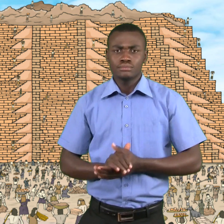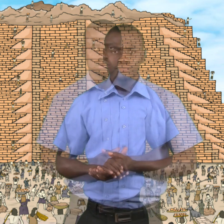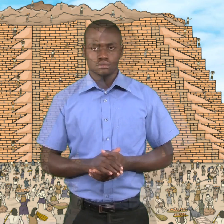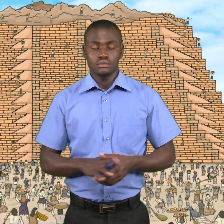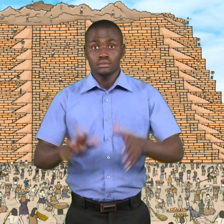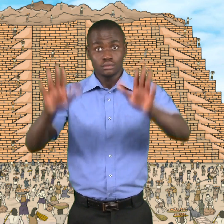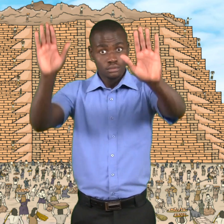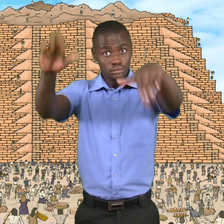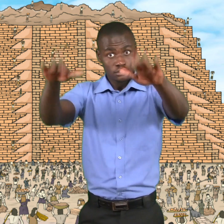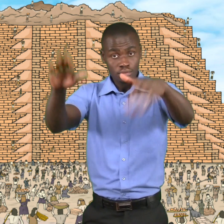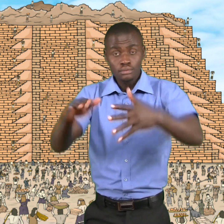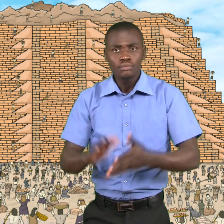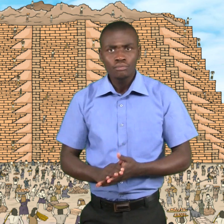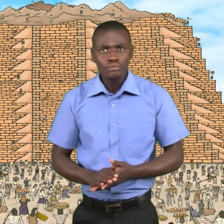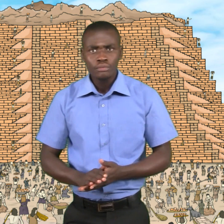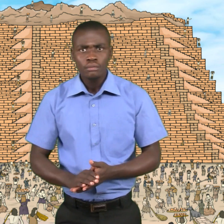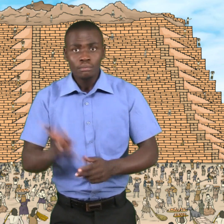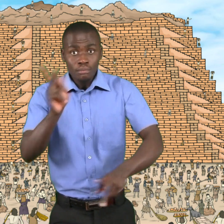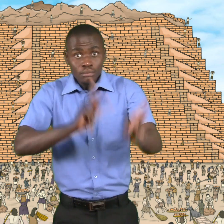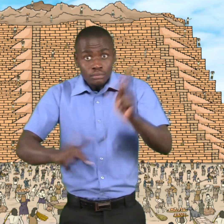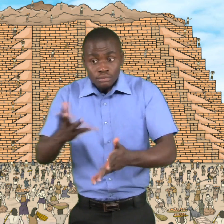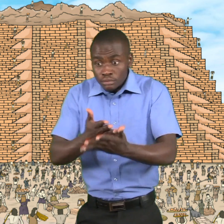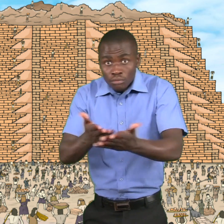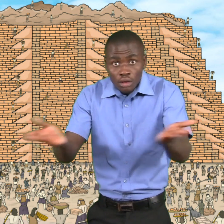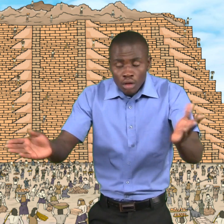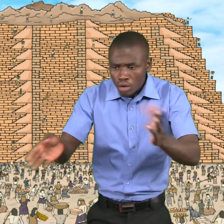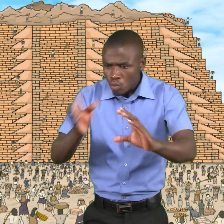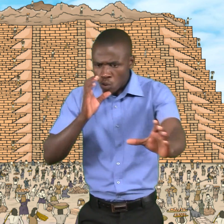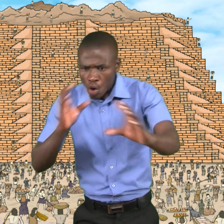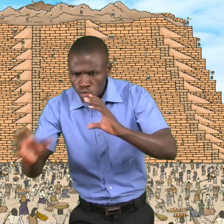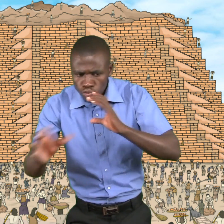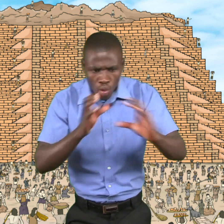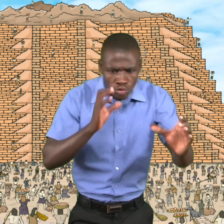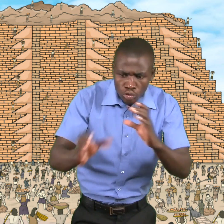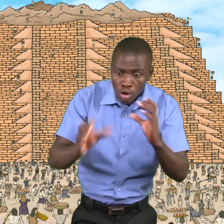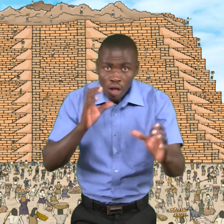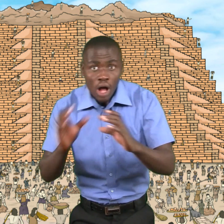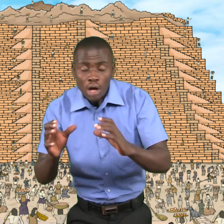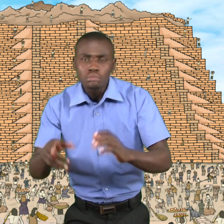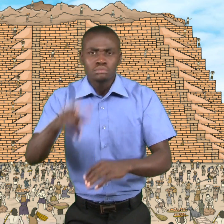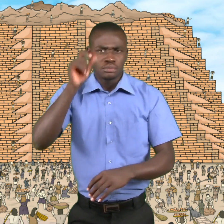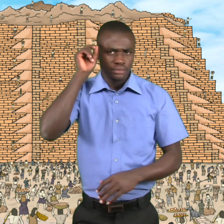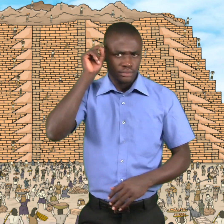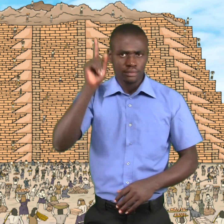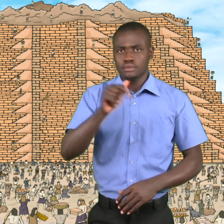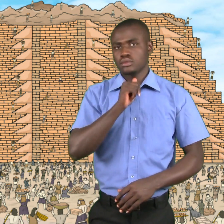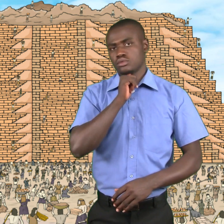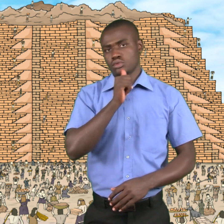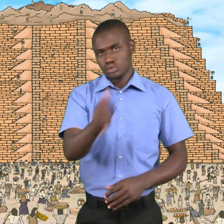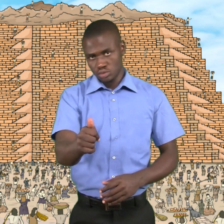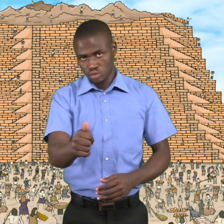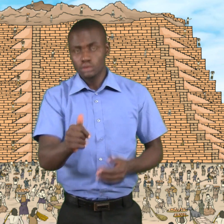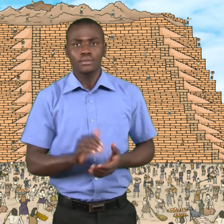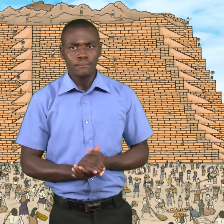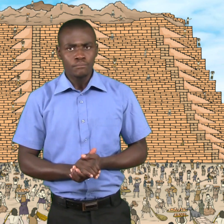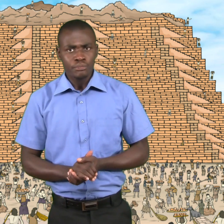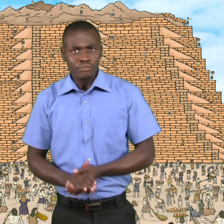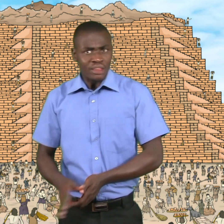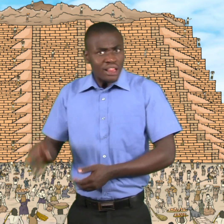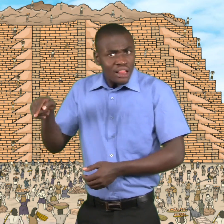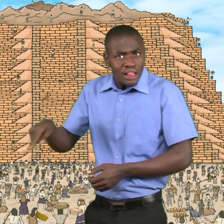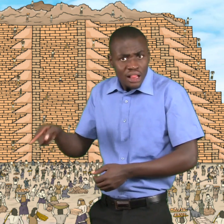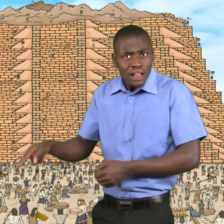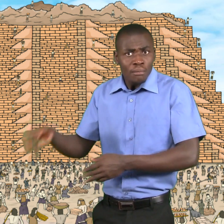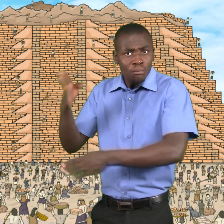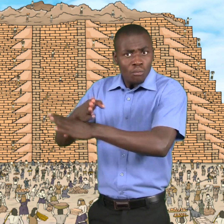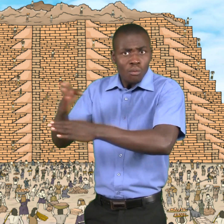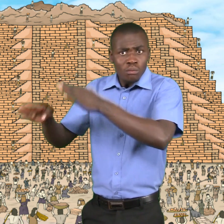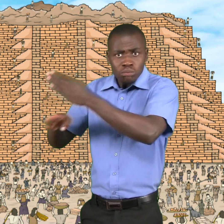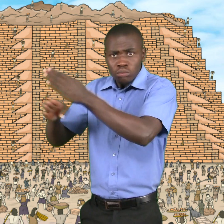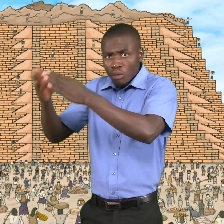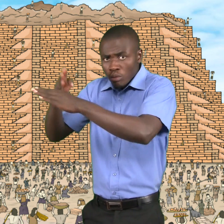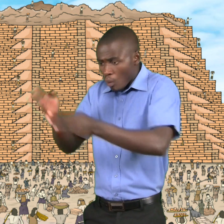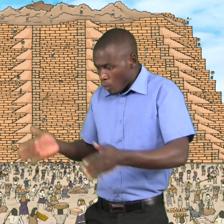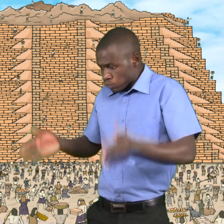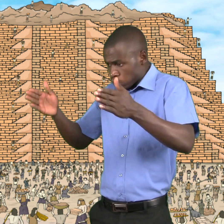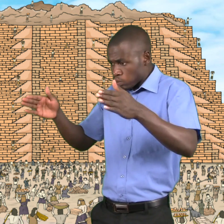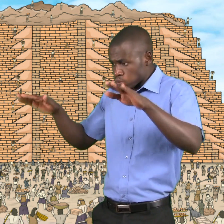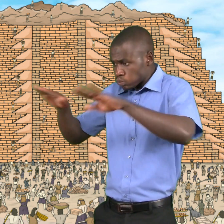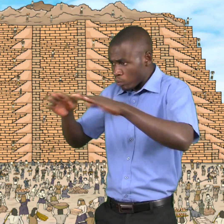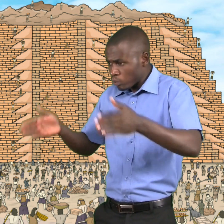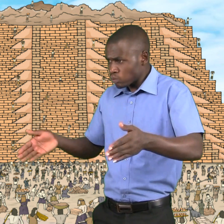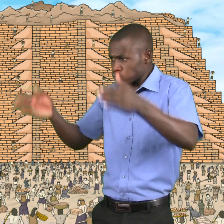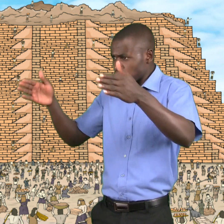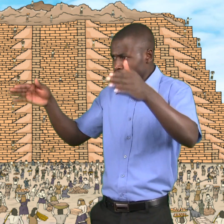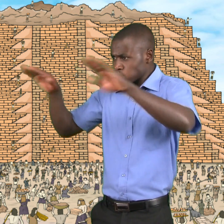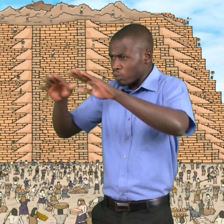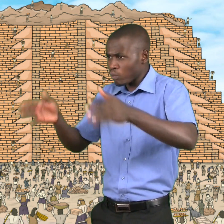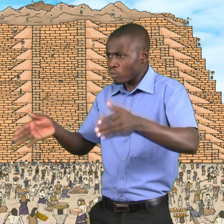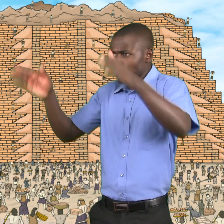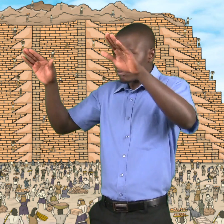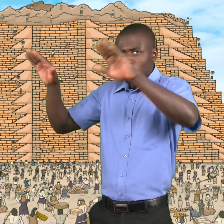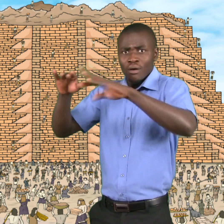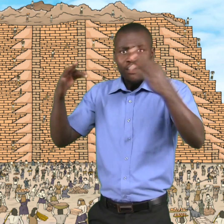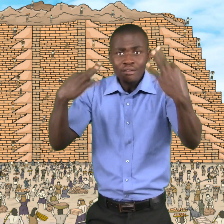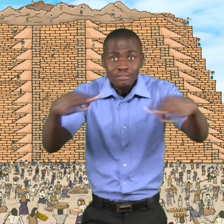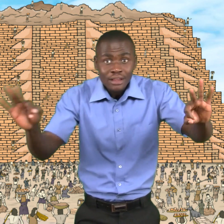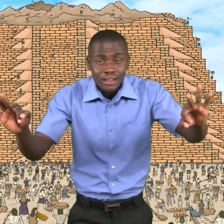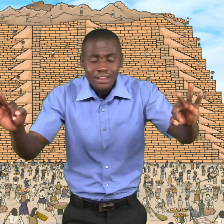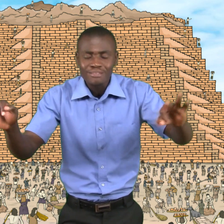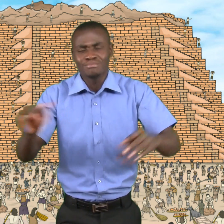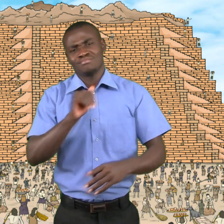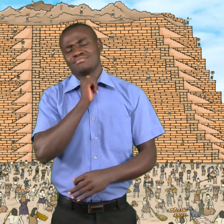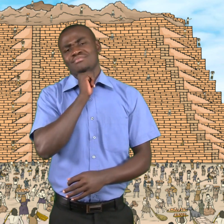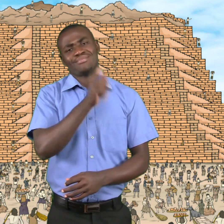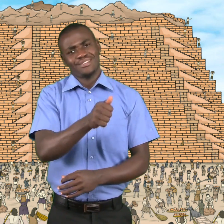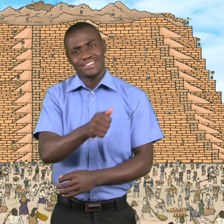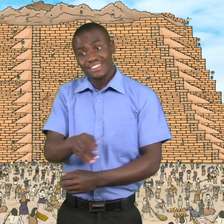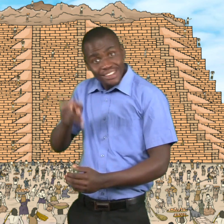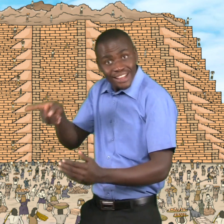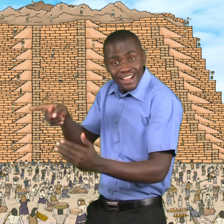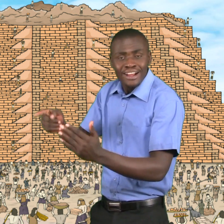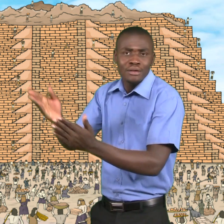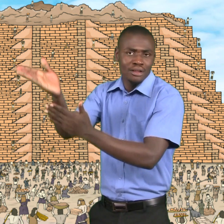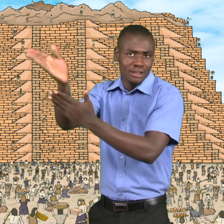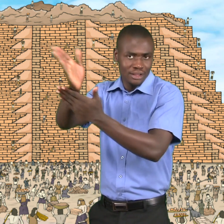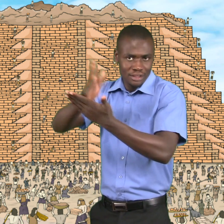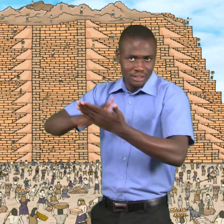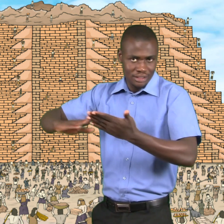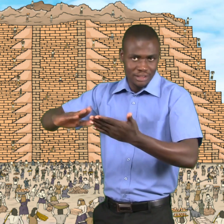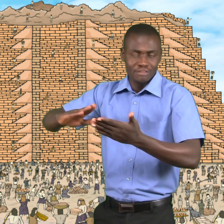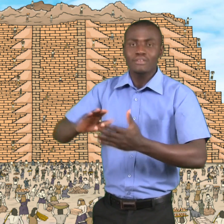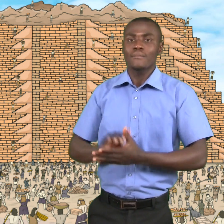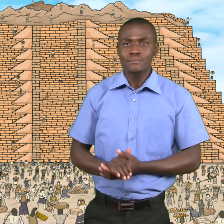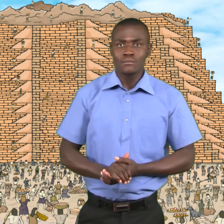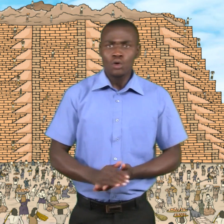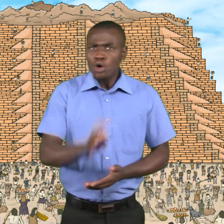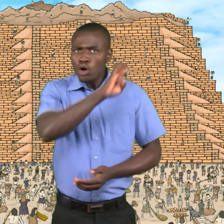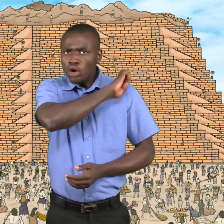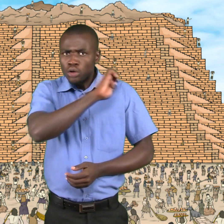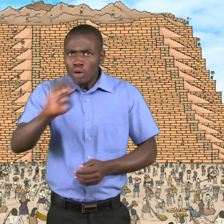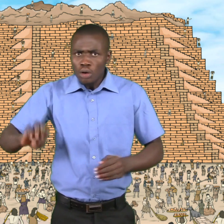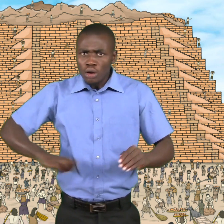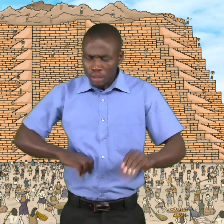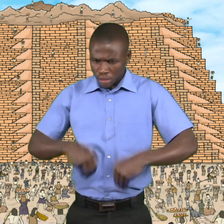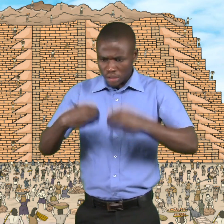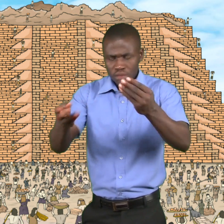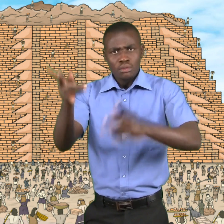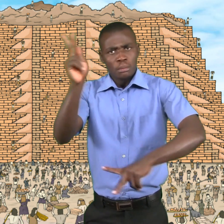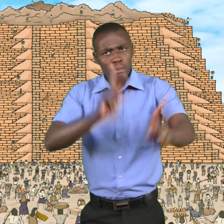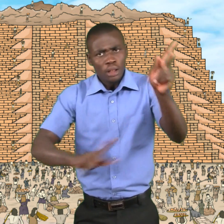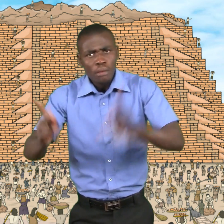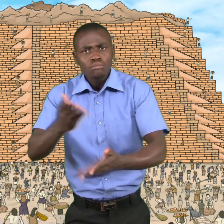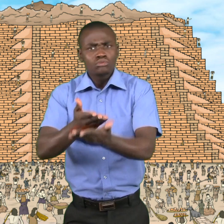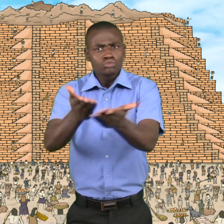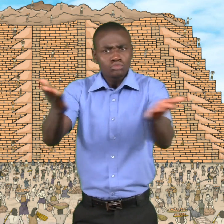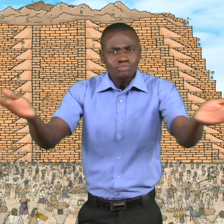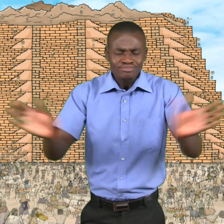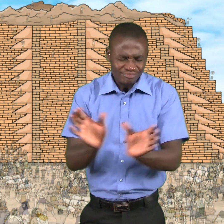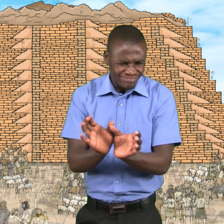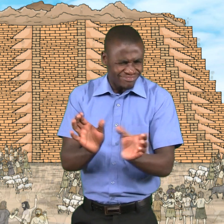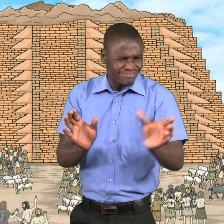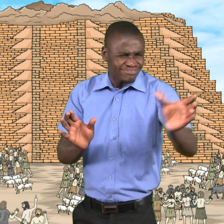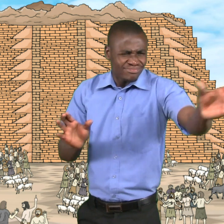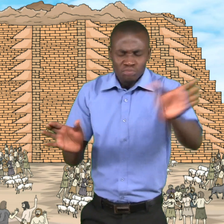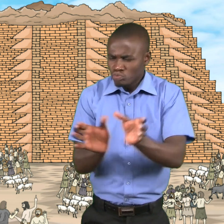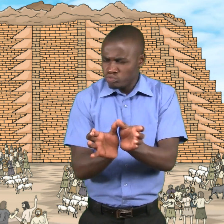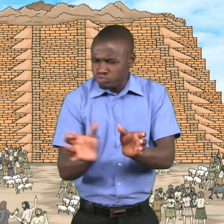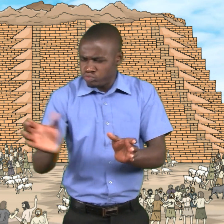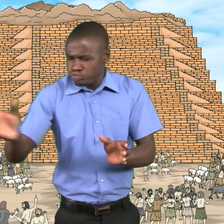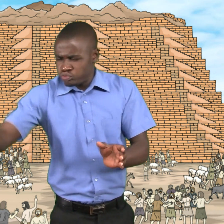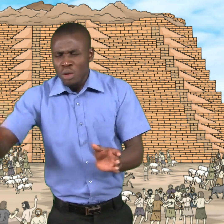Come, let Us go down and confuse their language, so that they will not understand one another’s speech.”